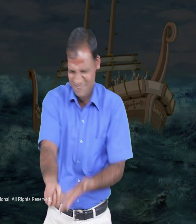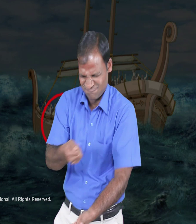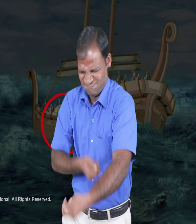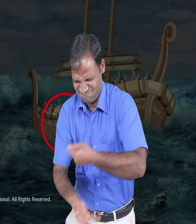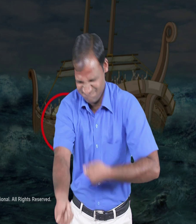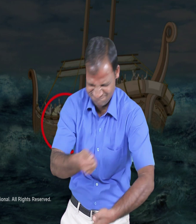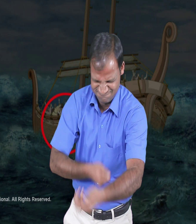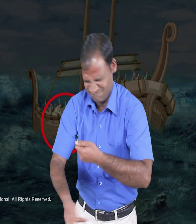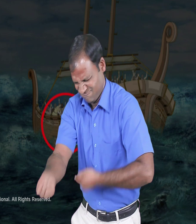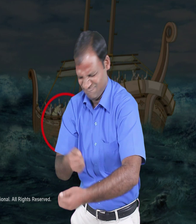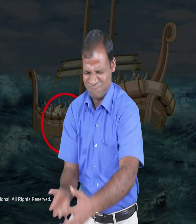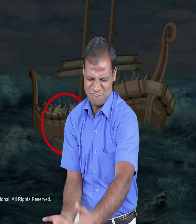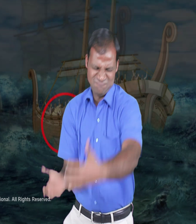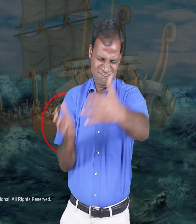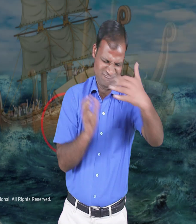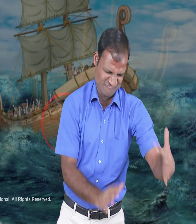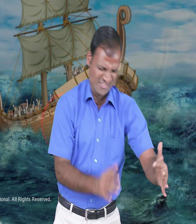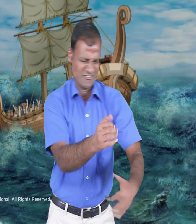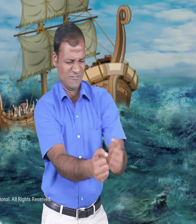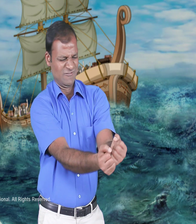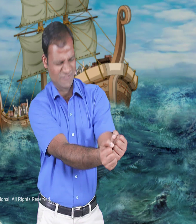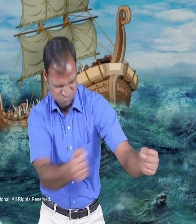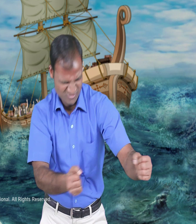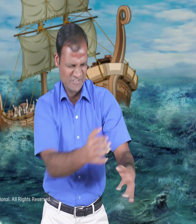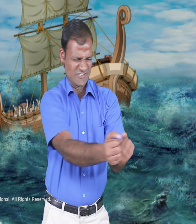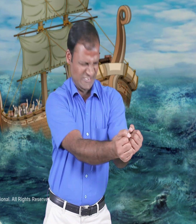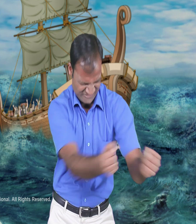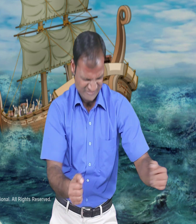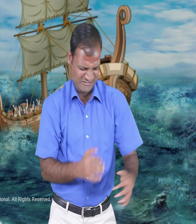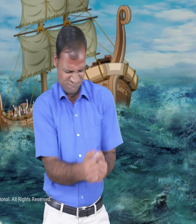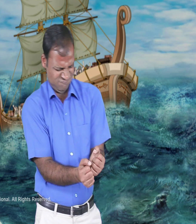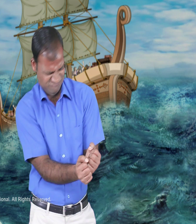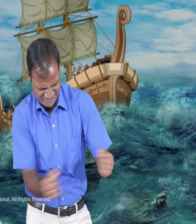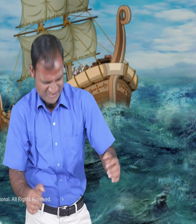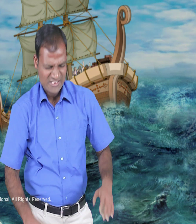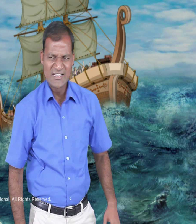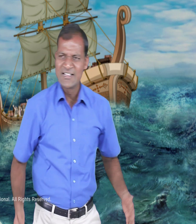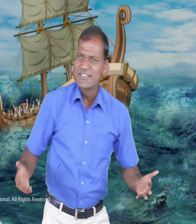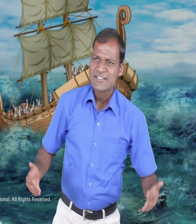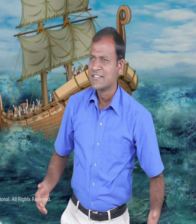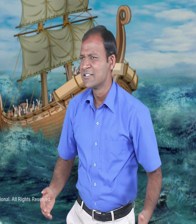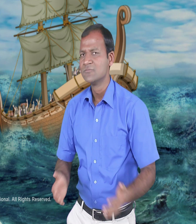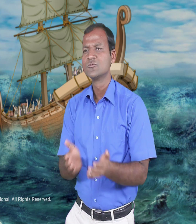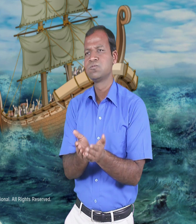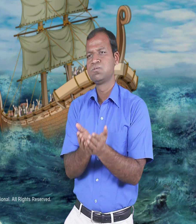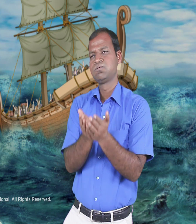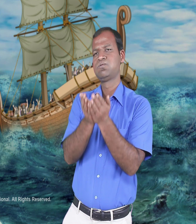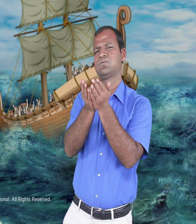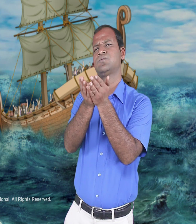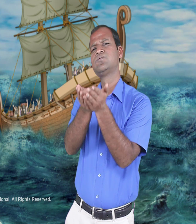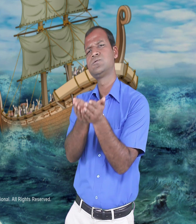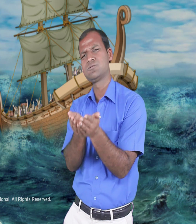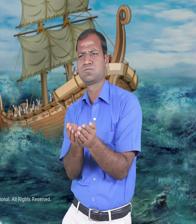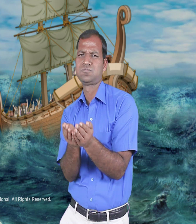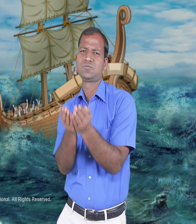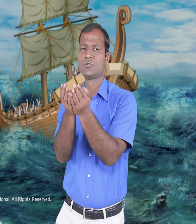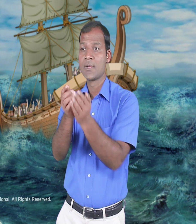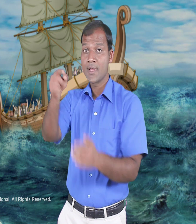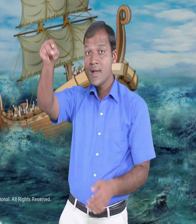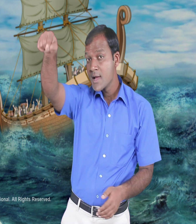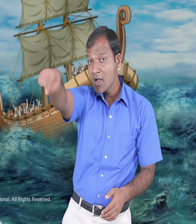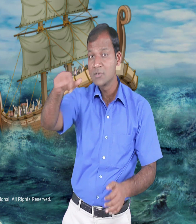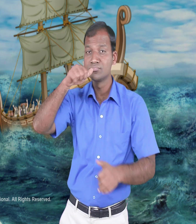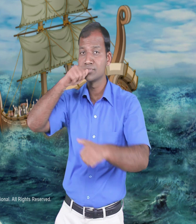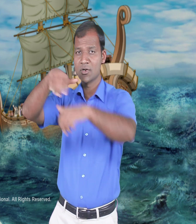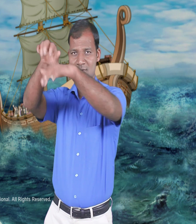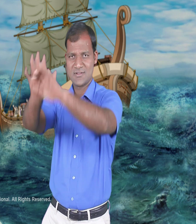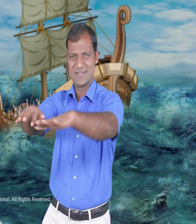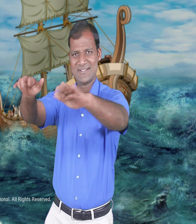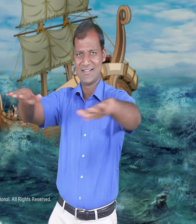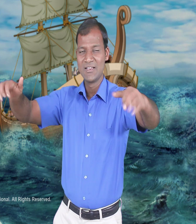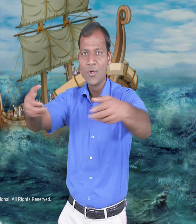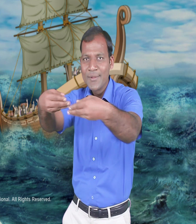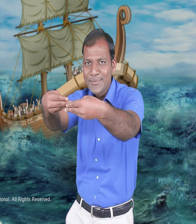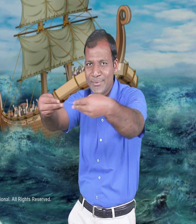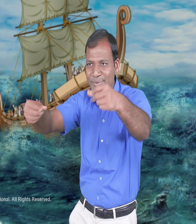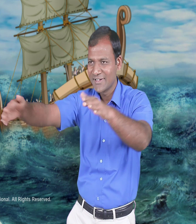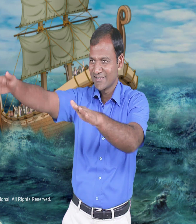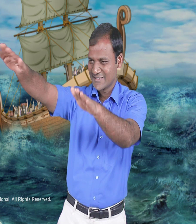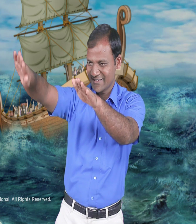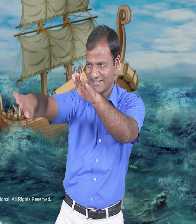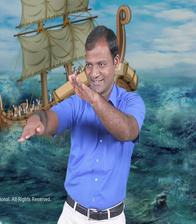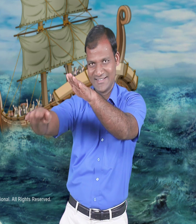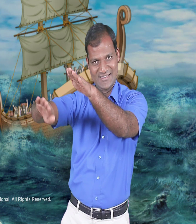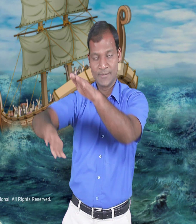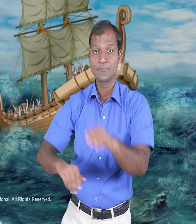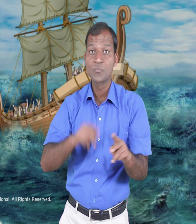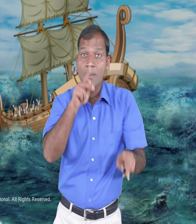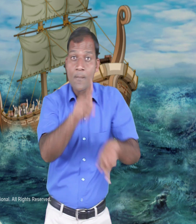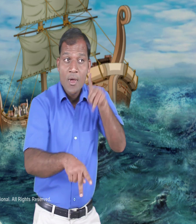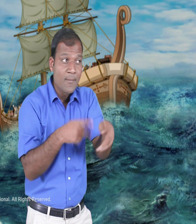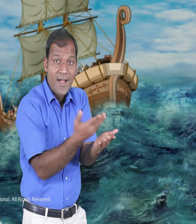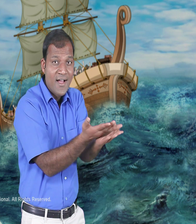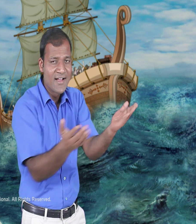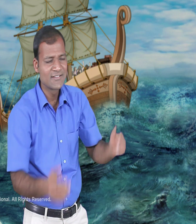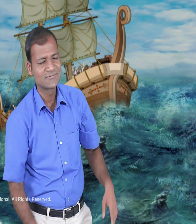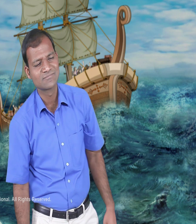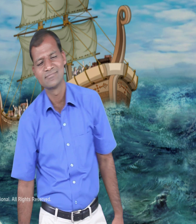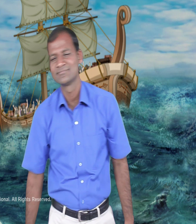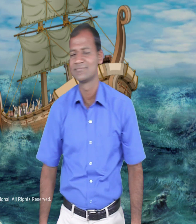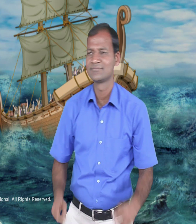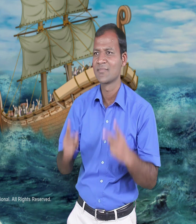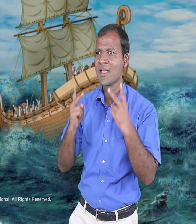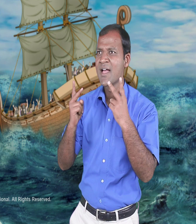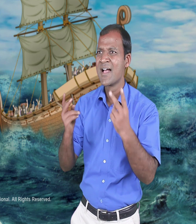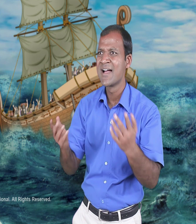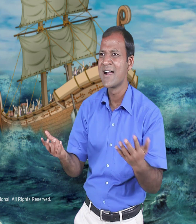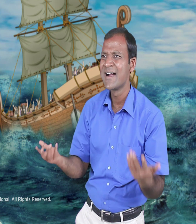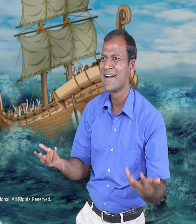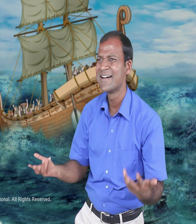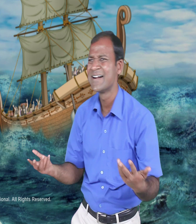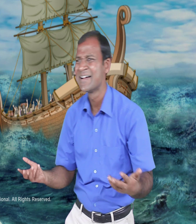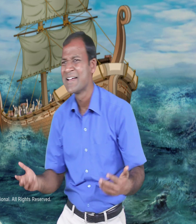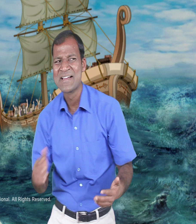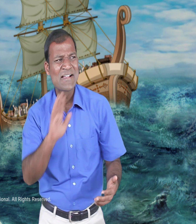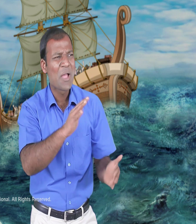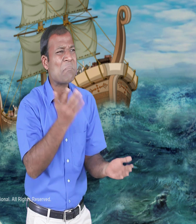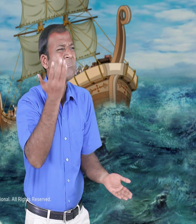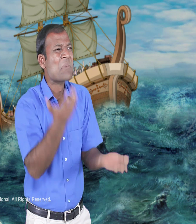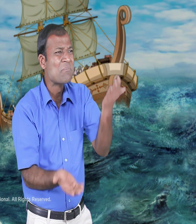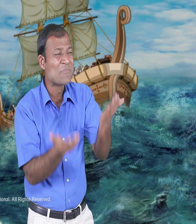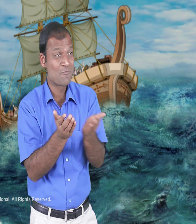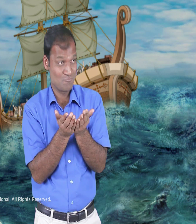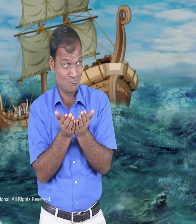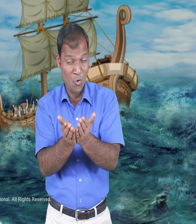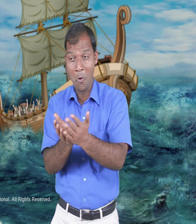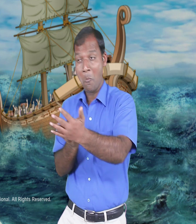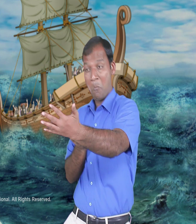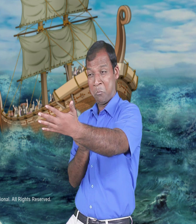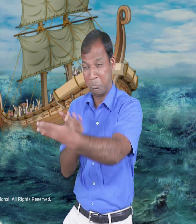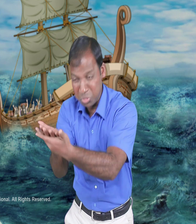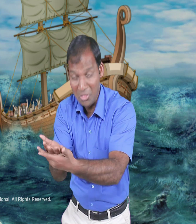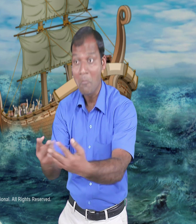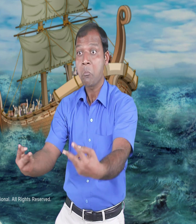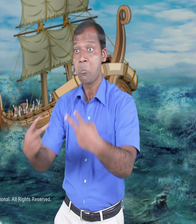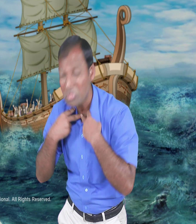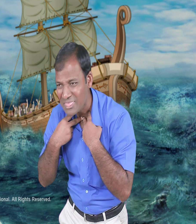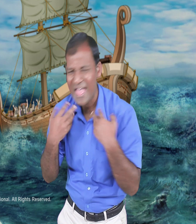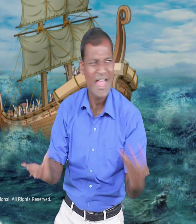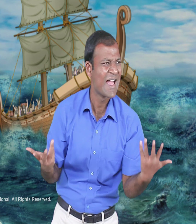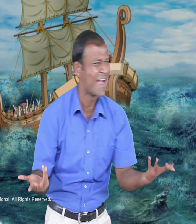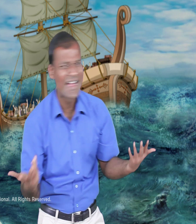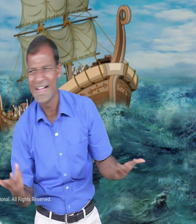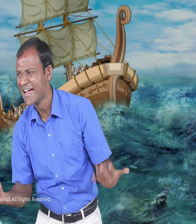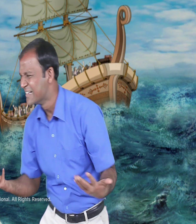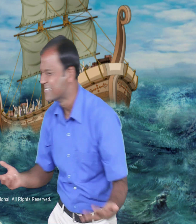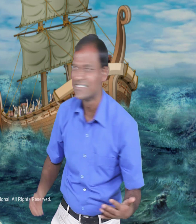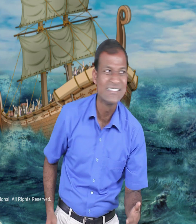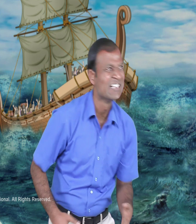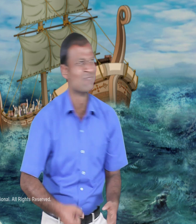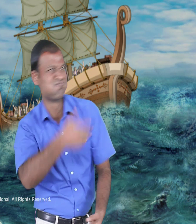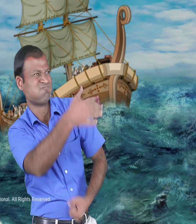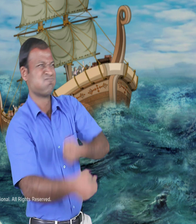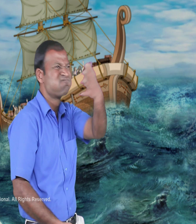After hoisting it up, the crew used ropes to undergird the ship.